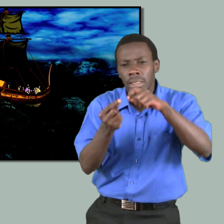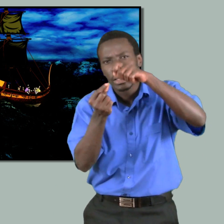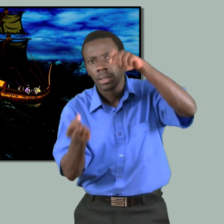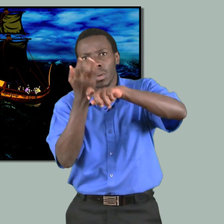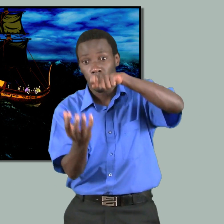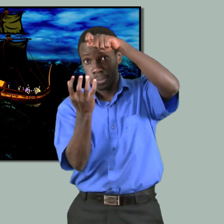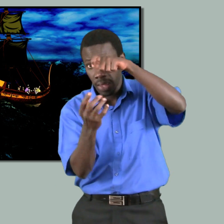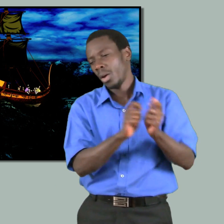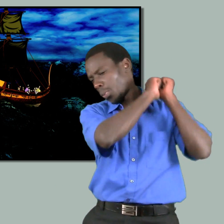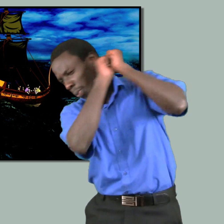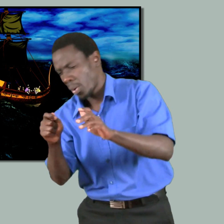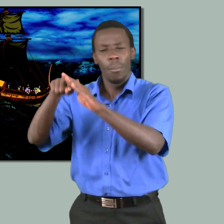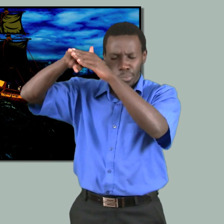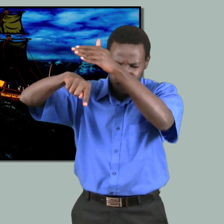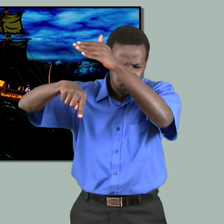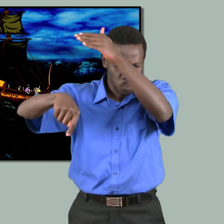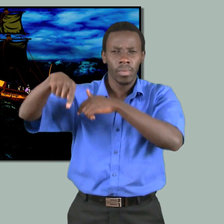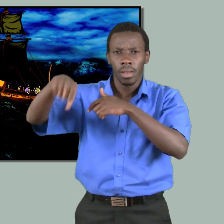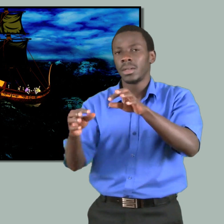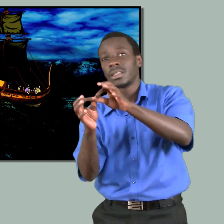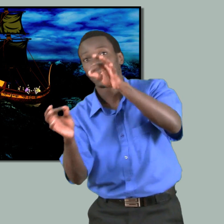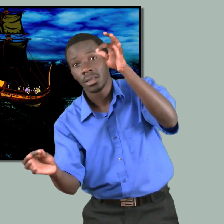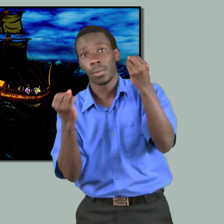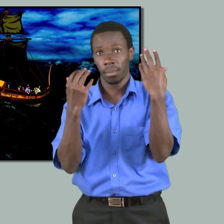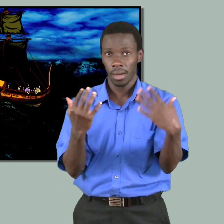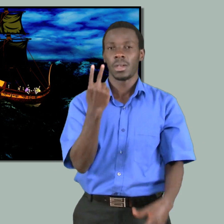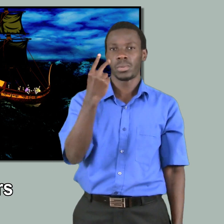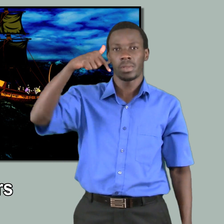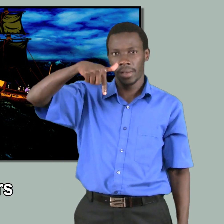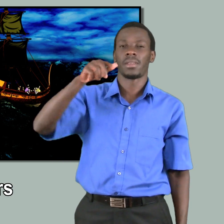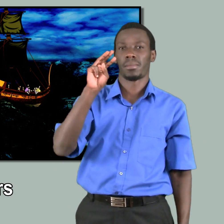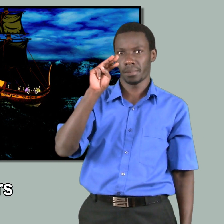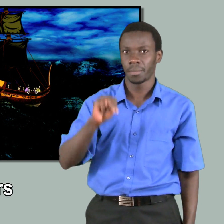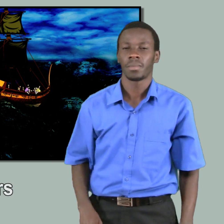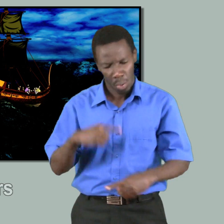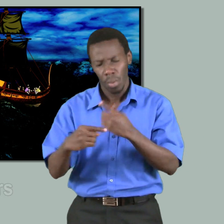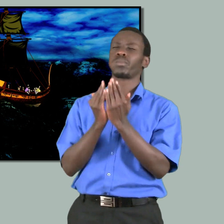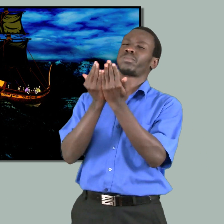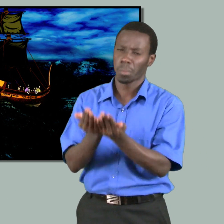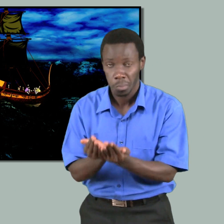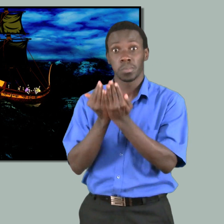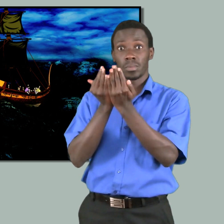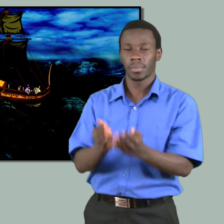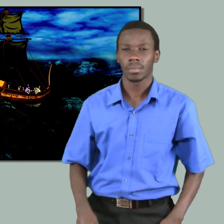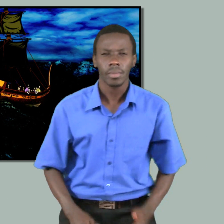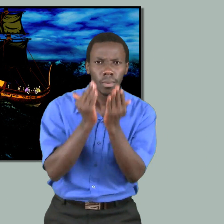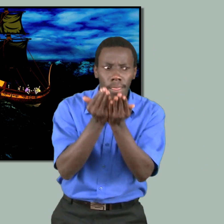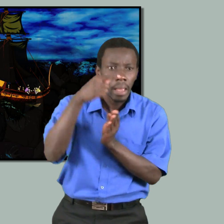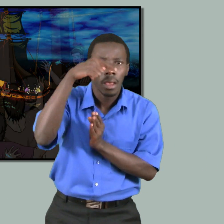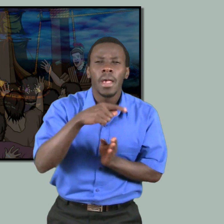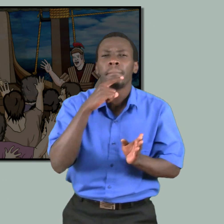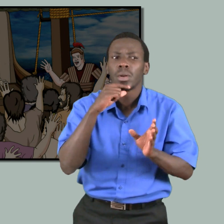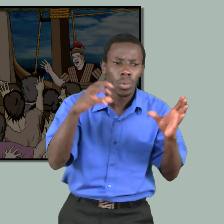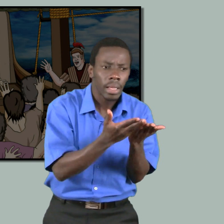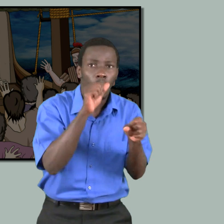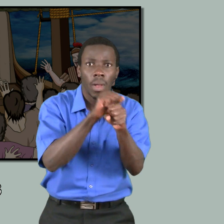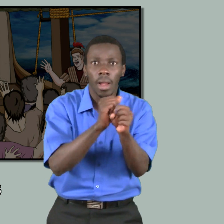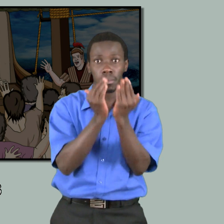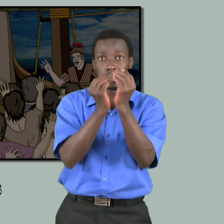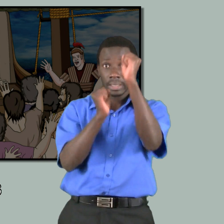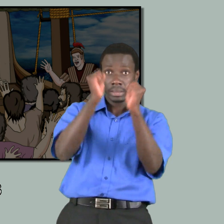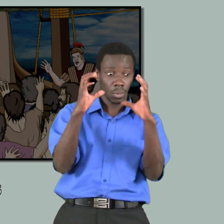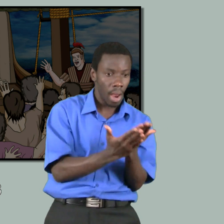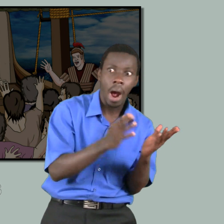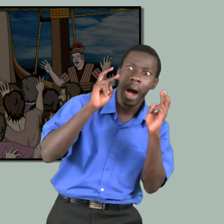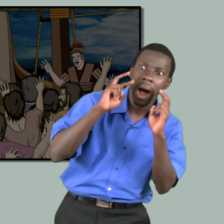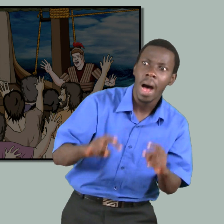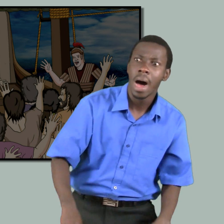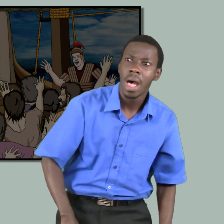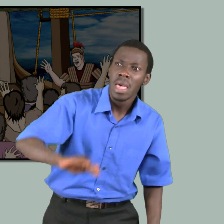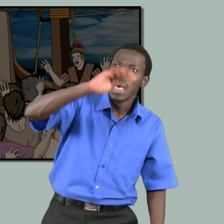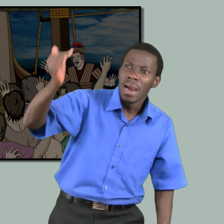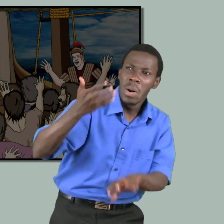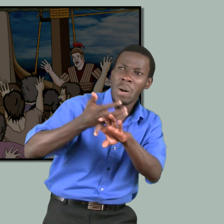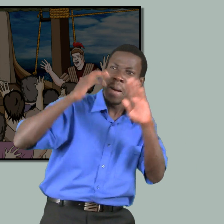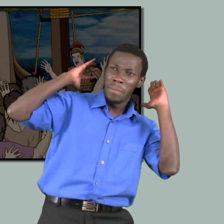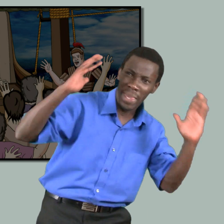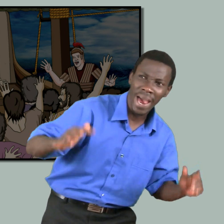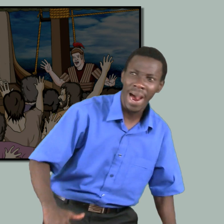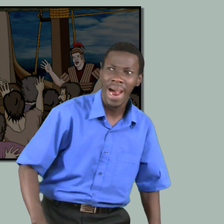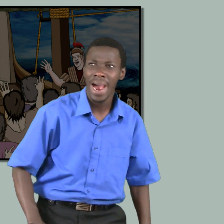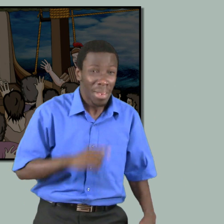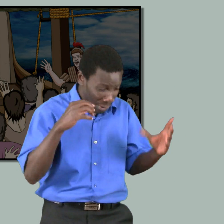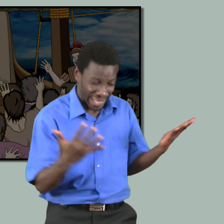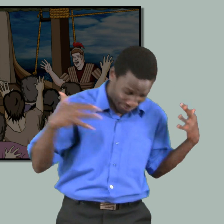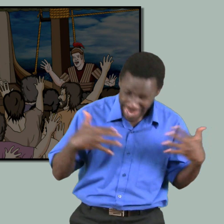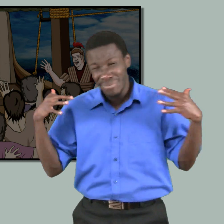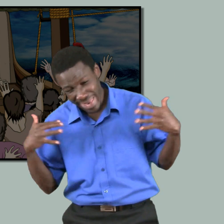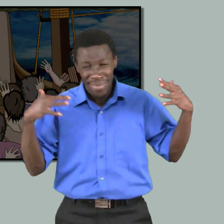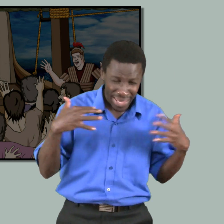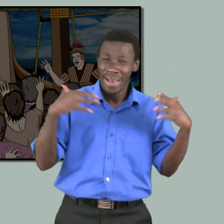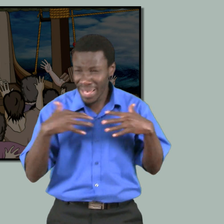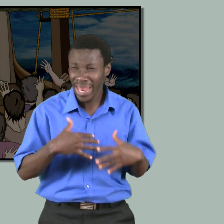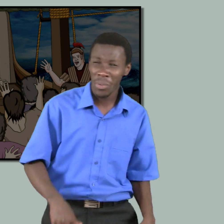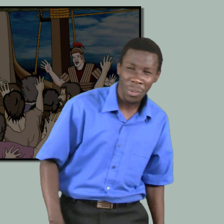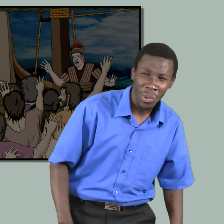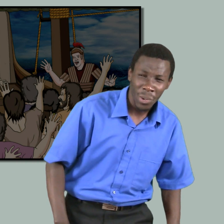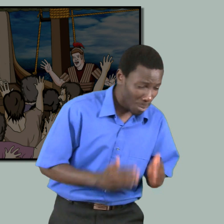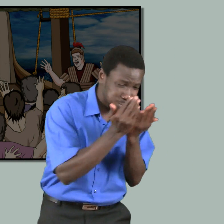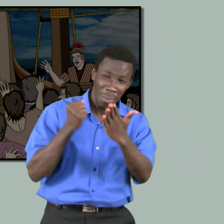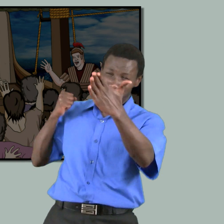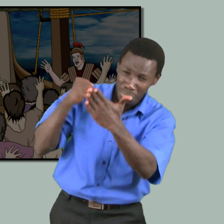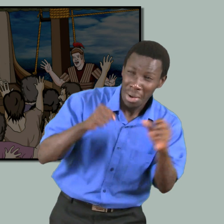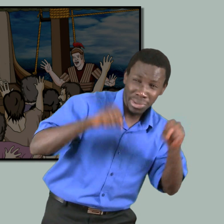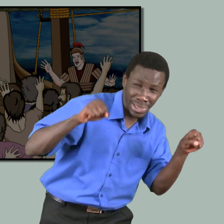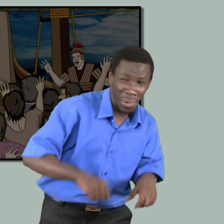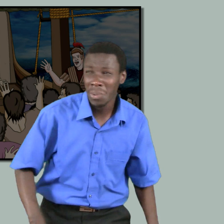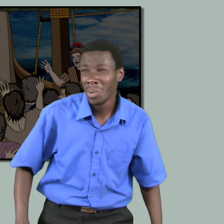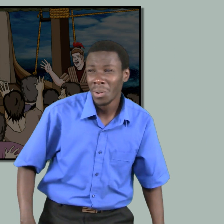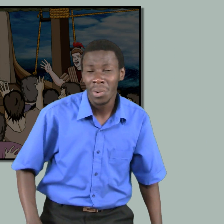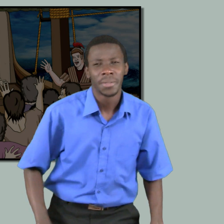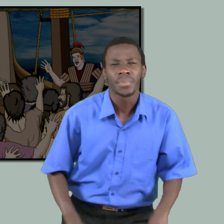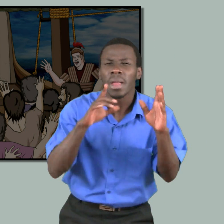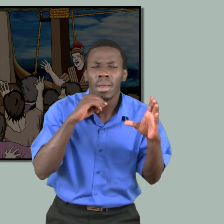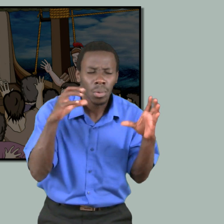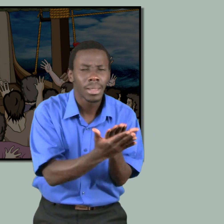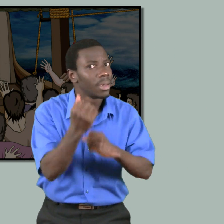Going a little farther, they took another set of soundings that read fifteen fathoms.